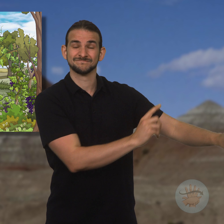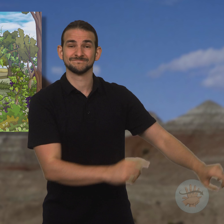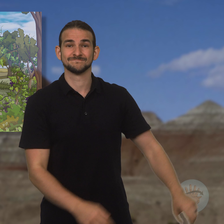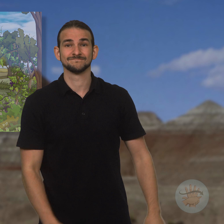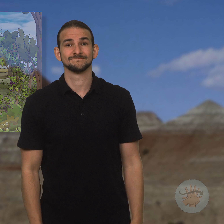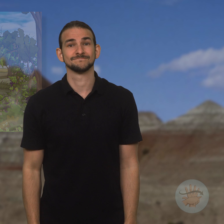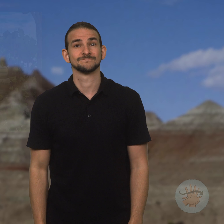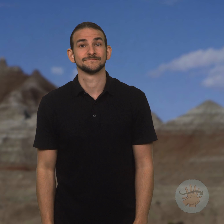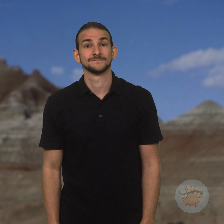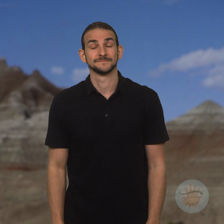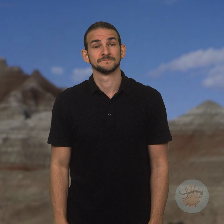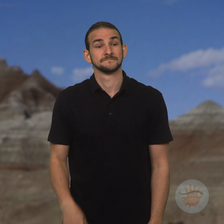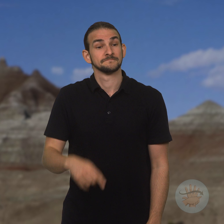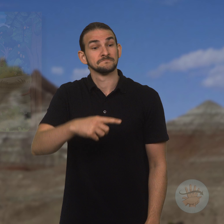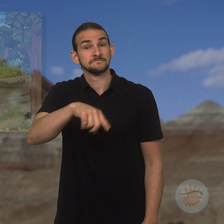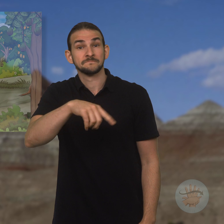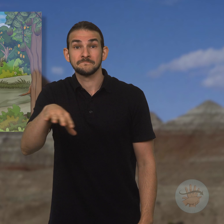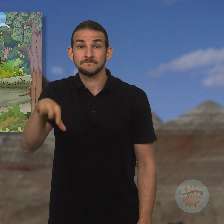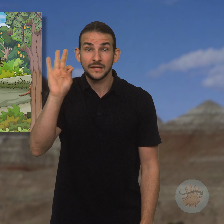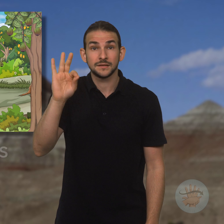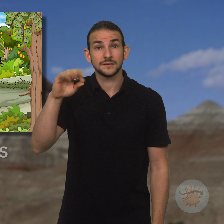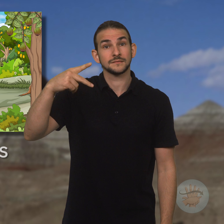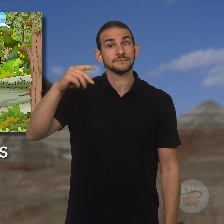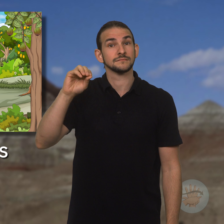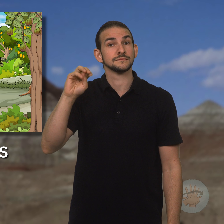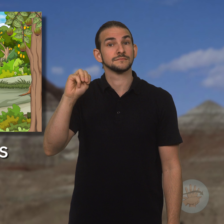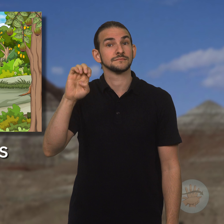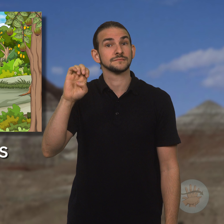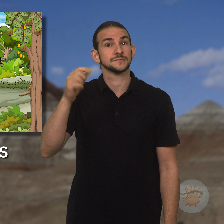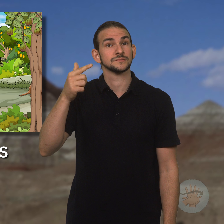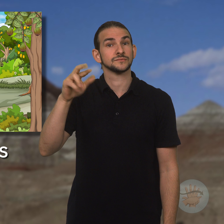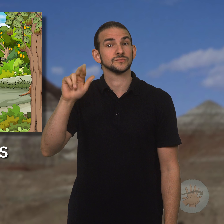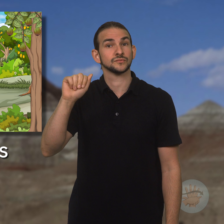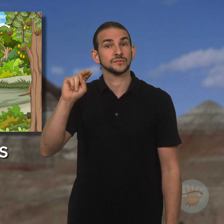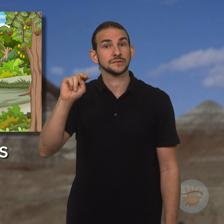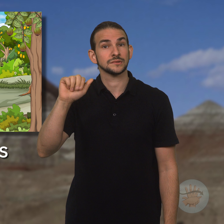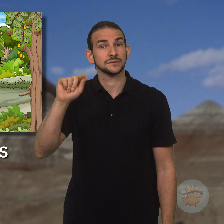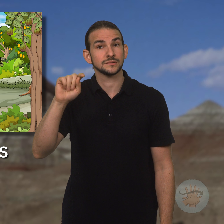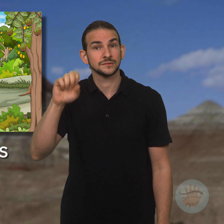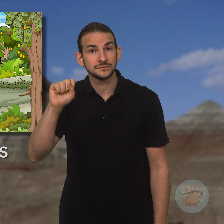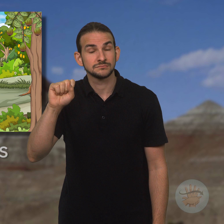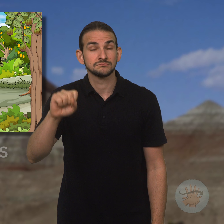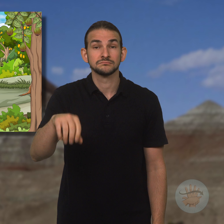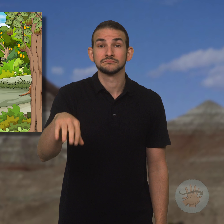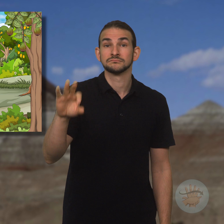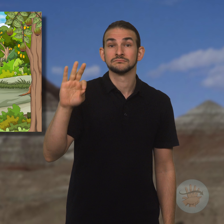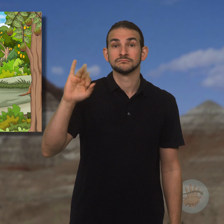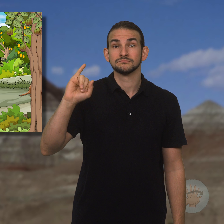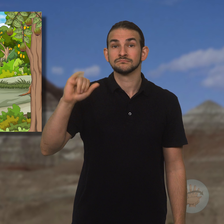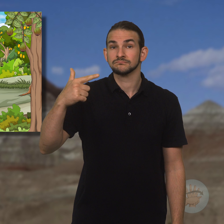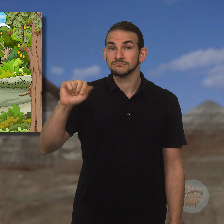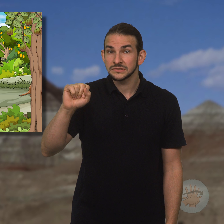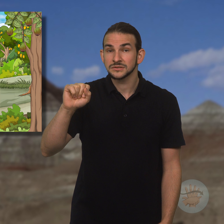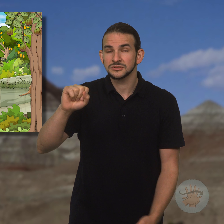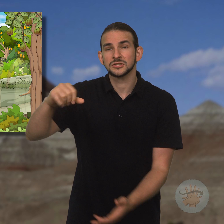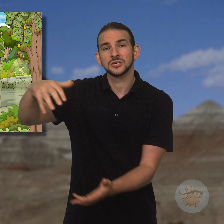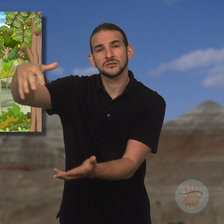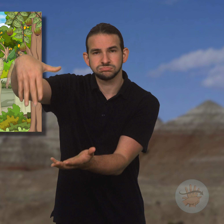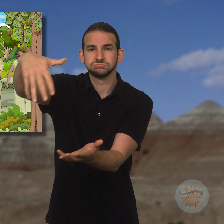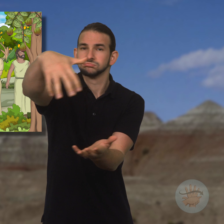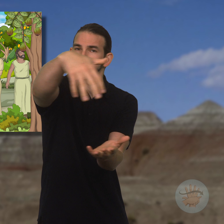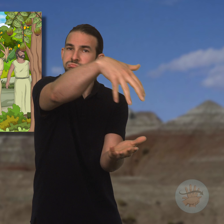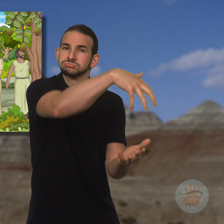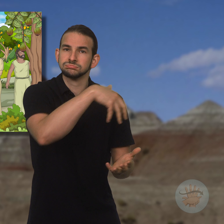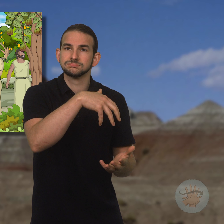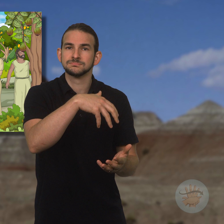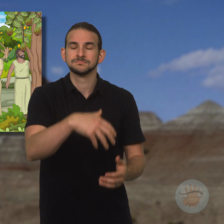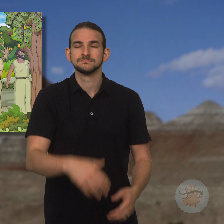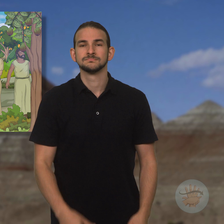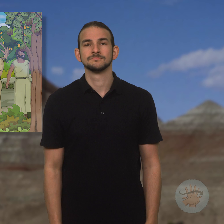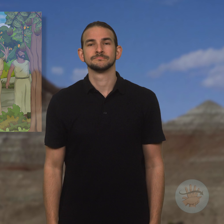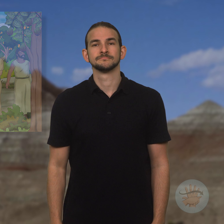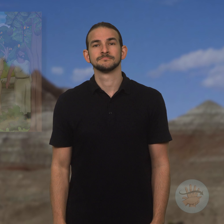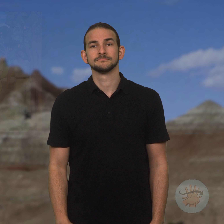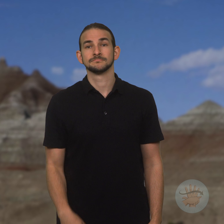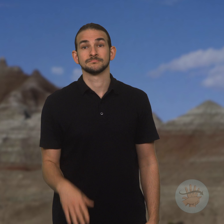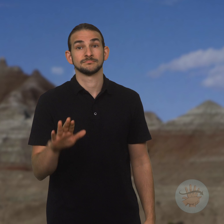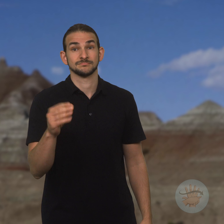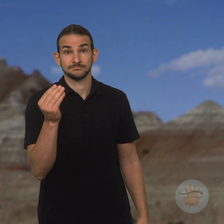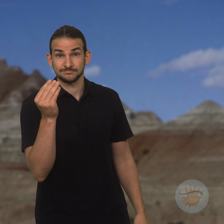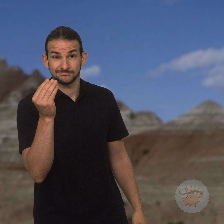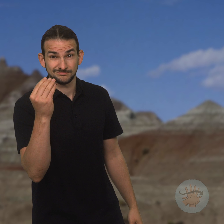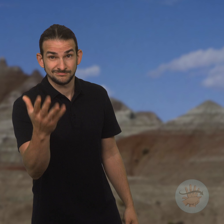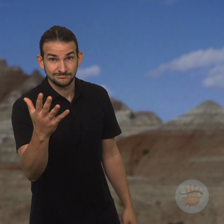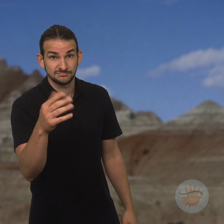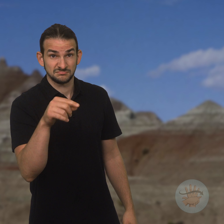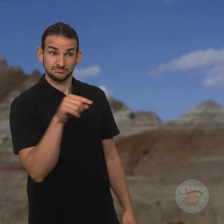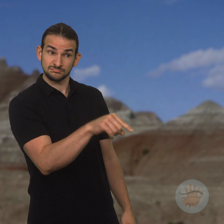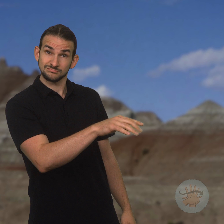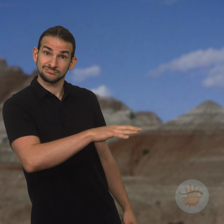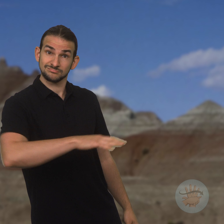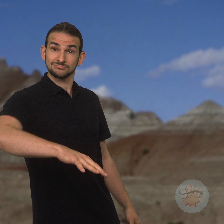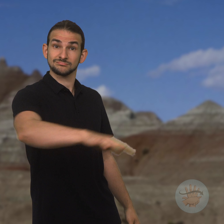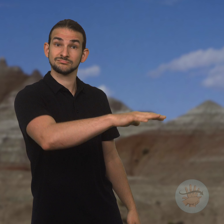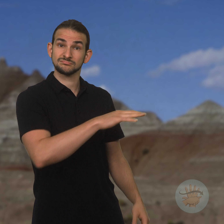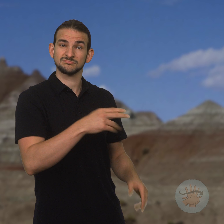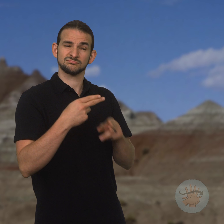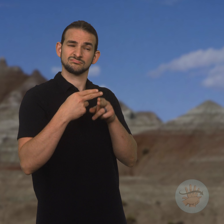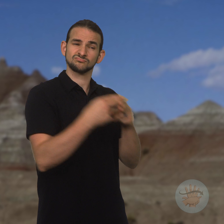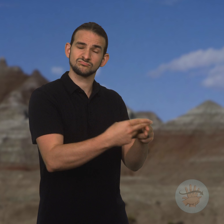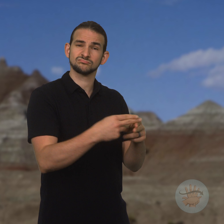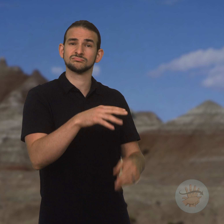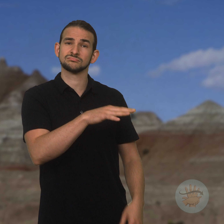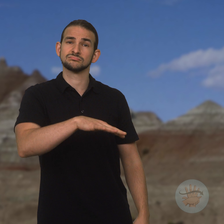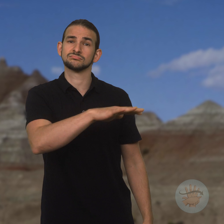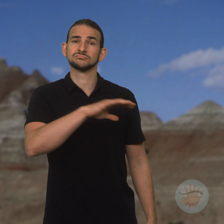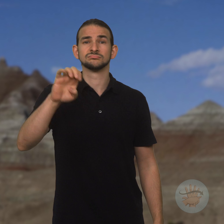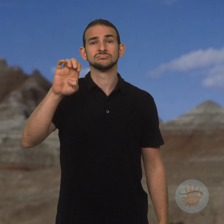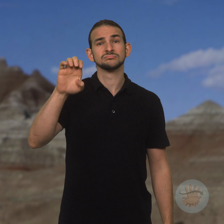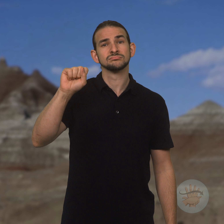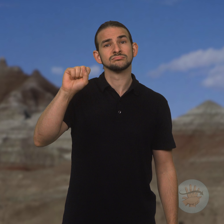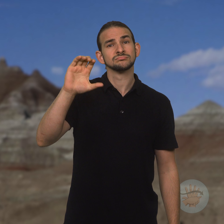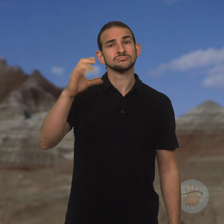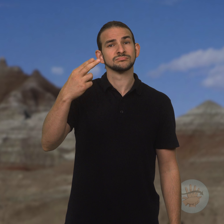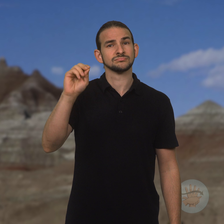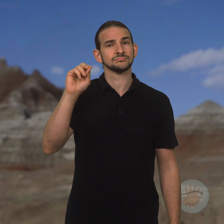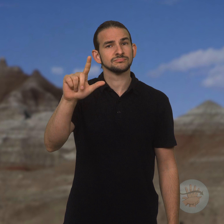They also took some pomegranates and figs.